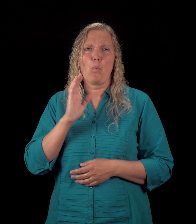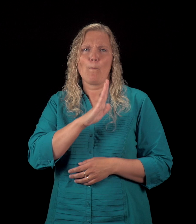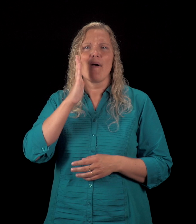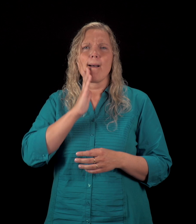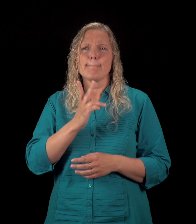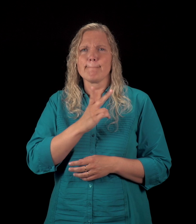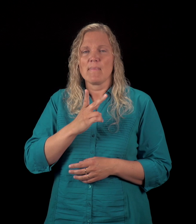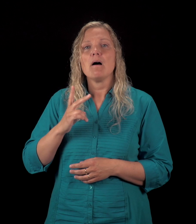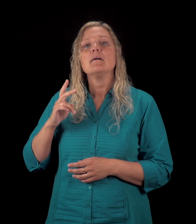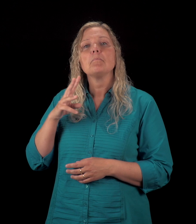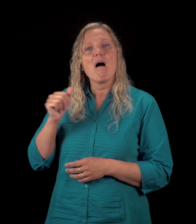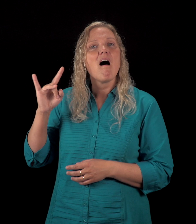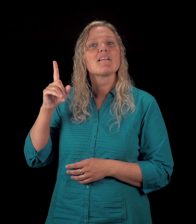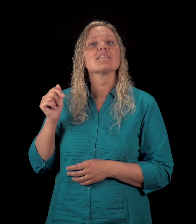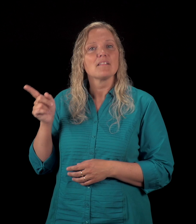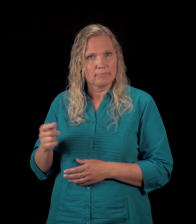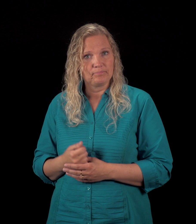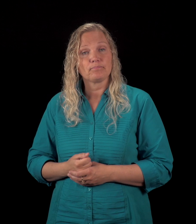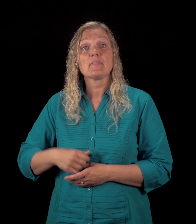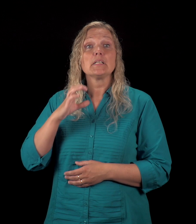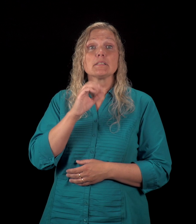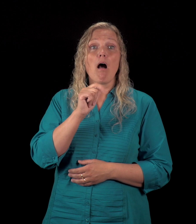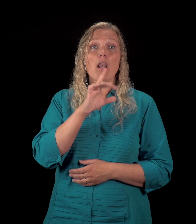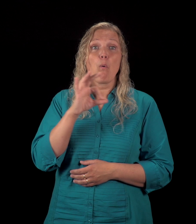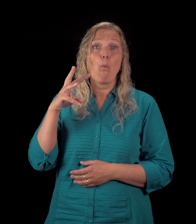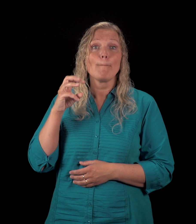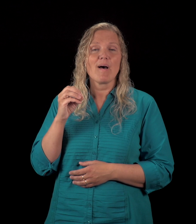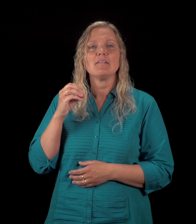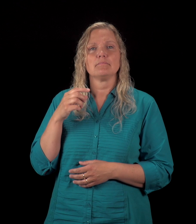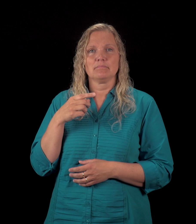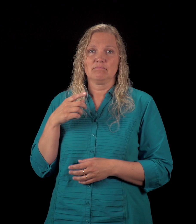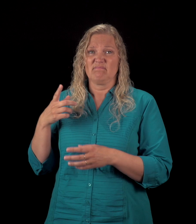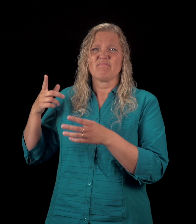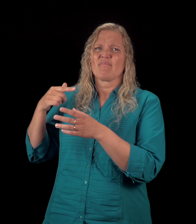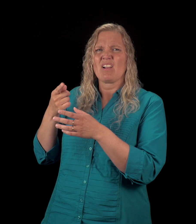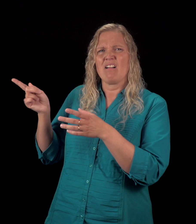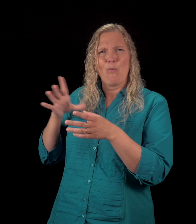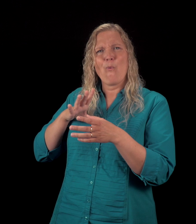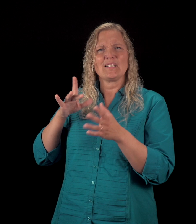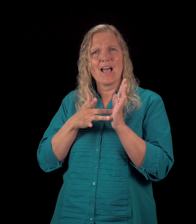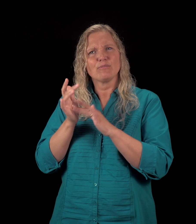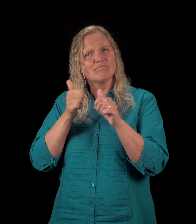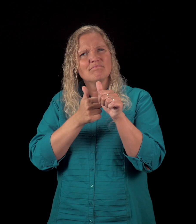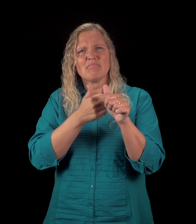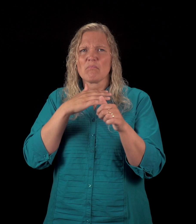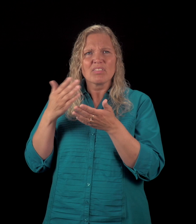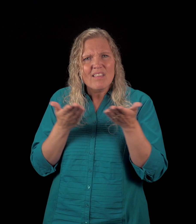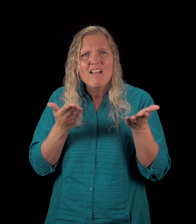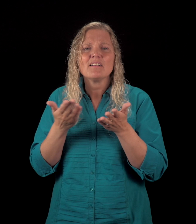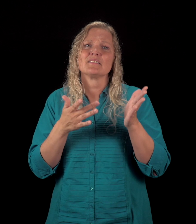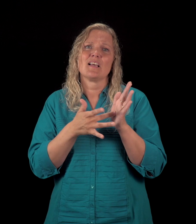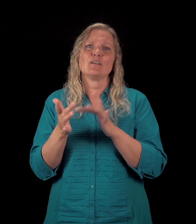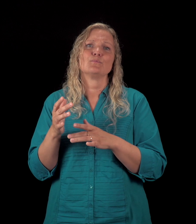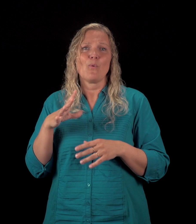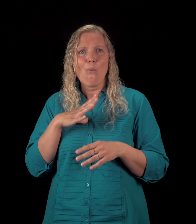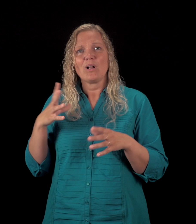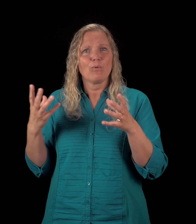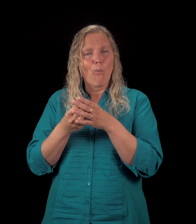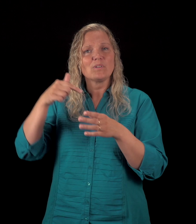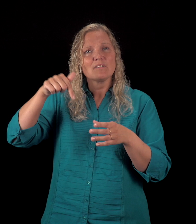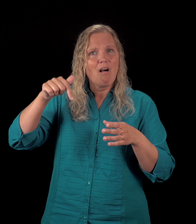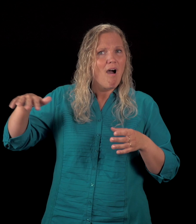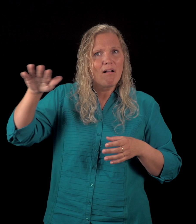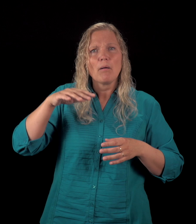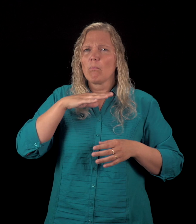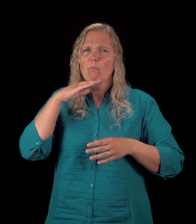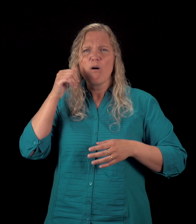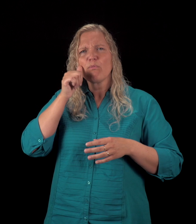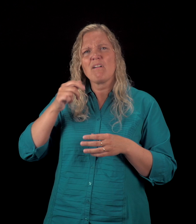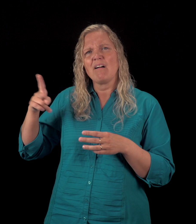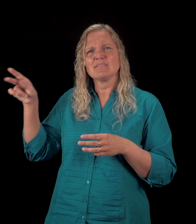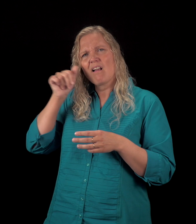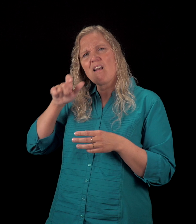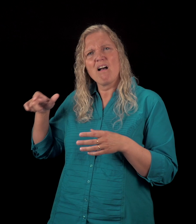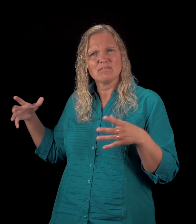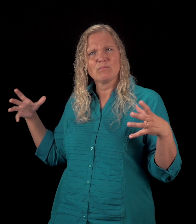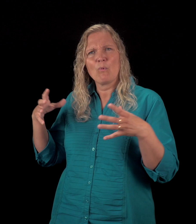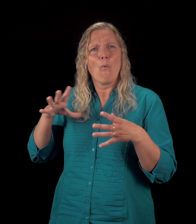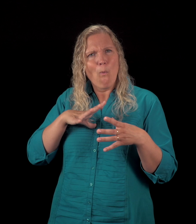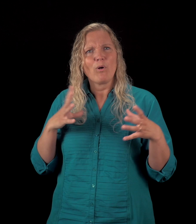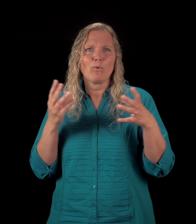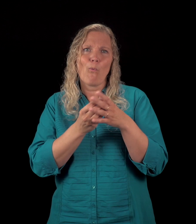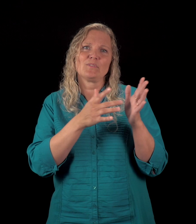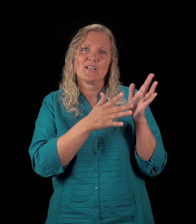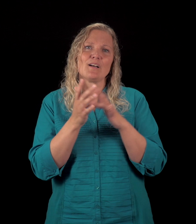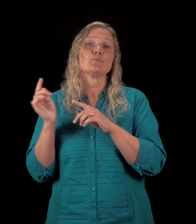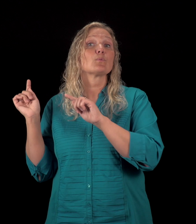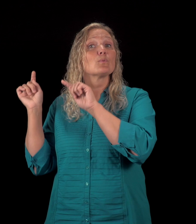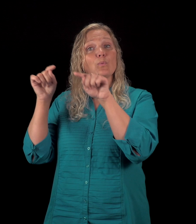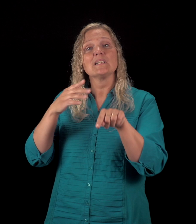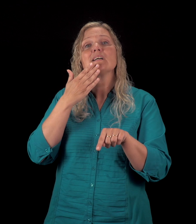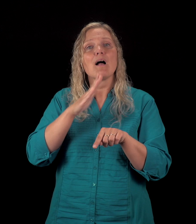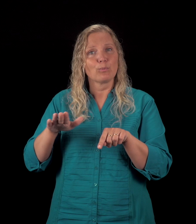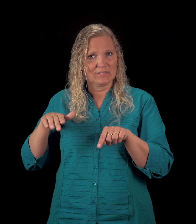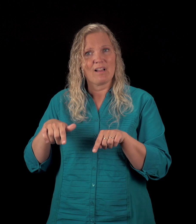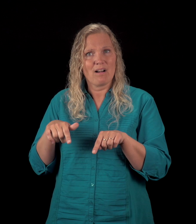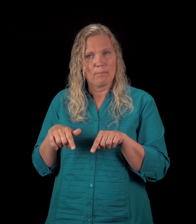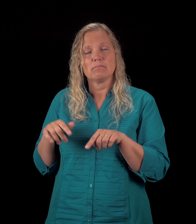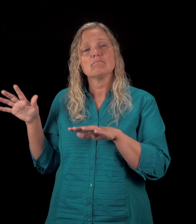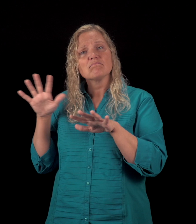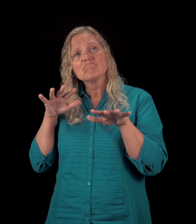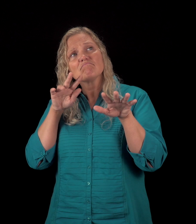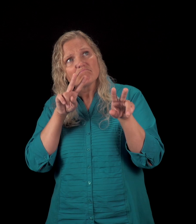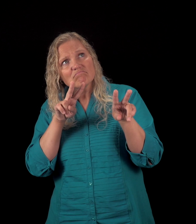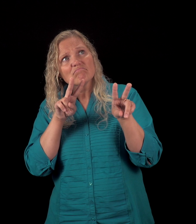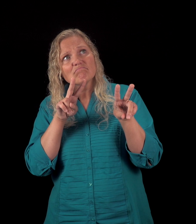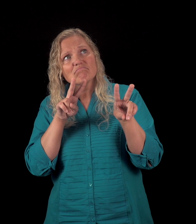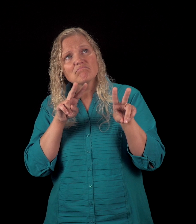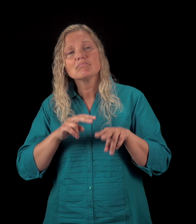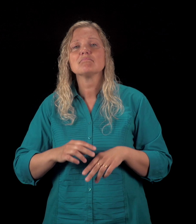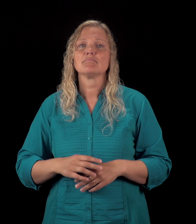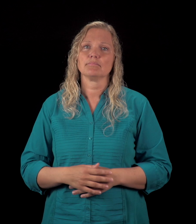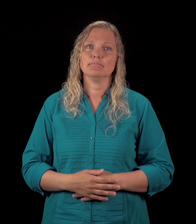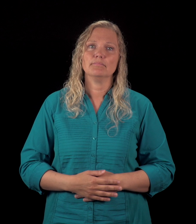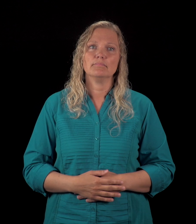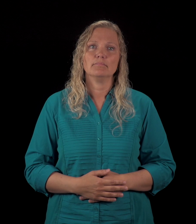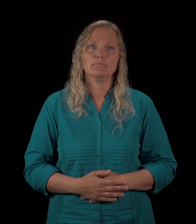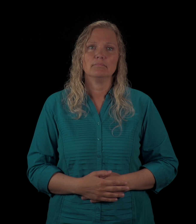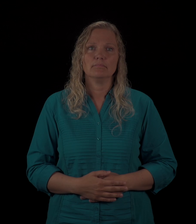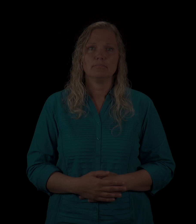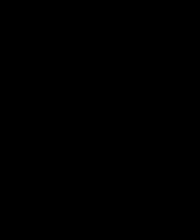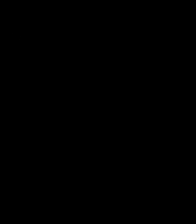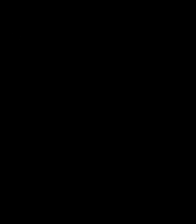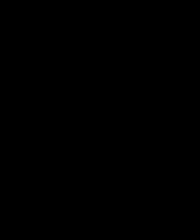These women had followed Jesus and ministered to Him while He was in Galilee, and there were many other women who had come up to Jerusalem with Him.